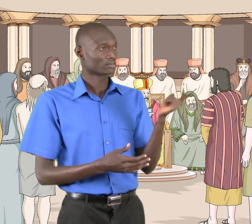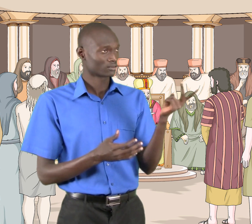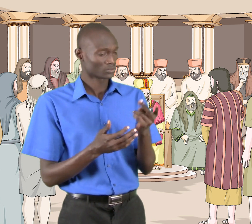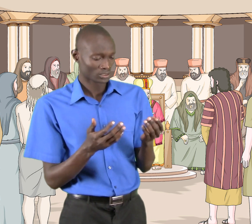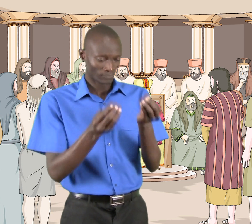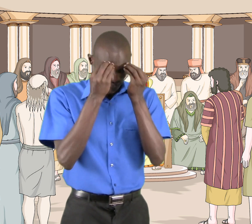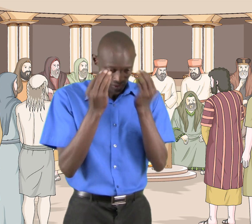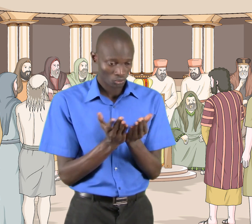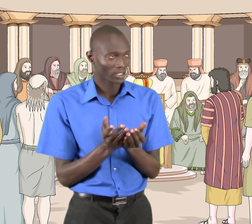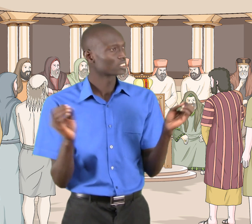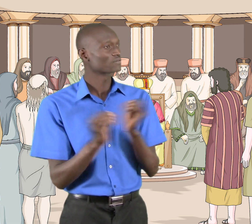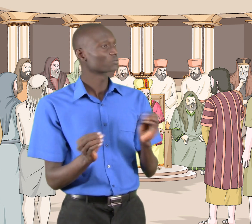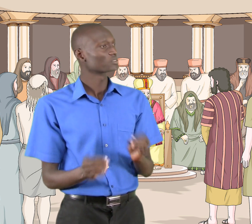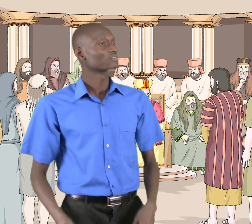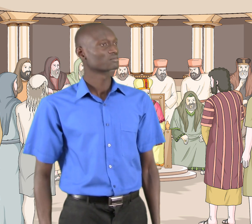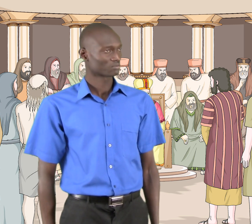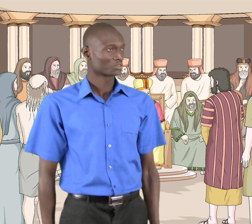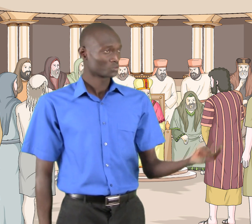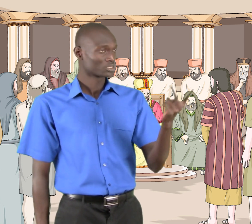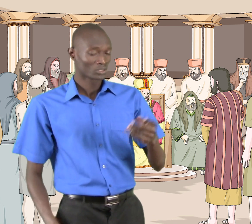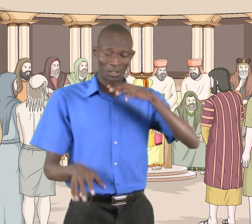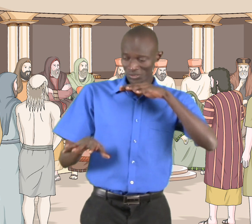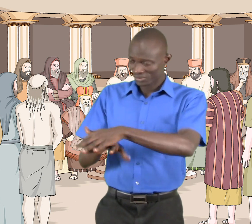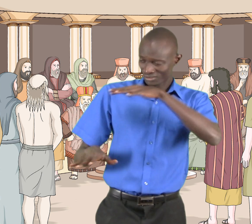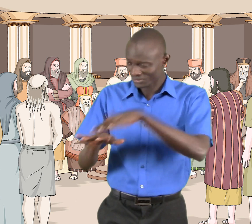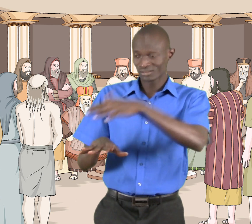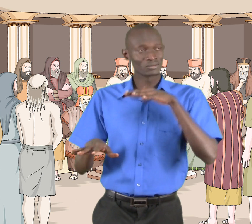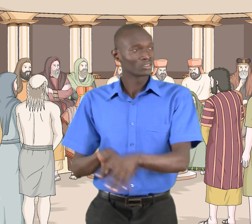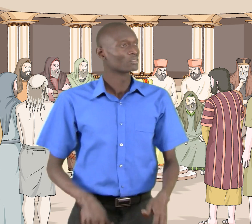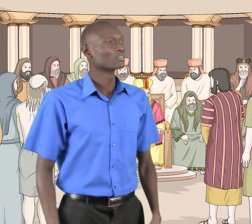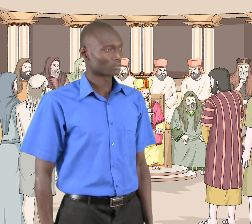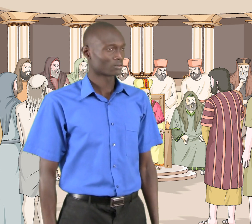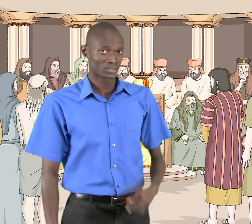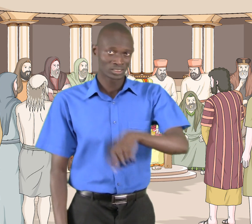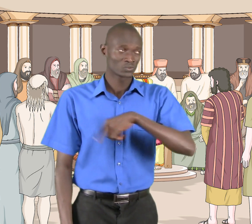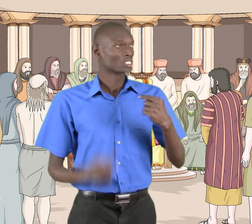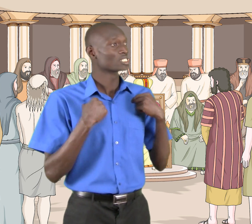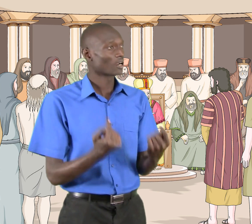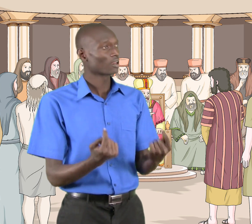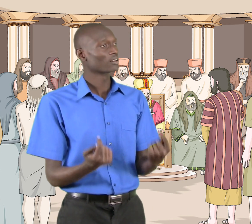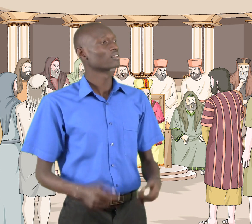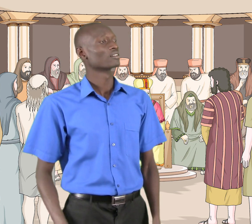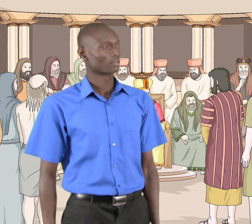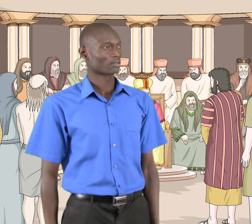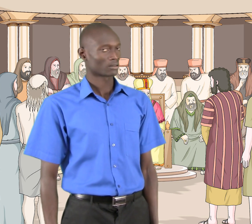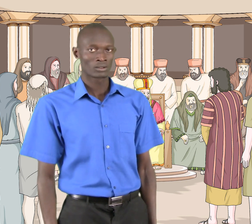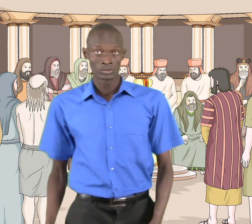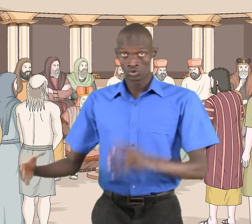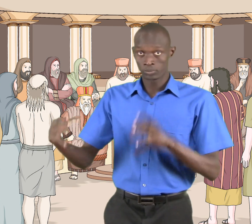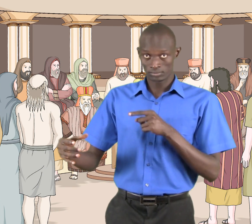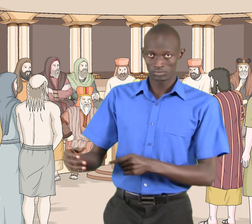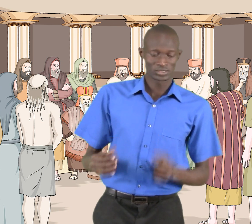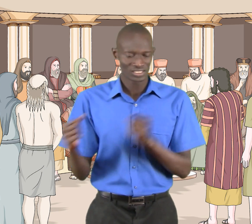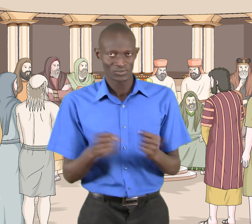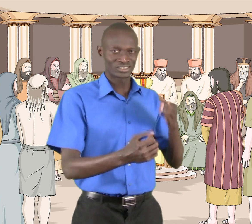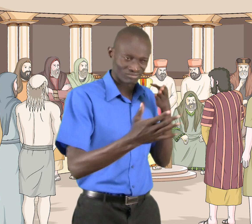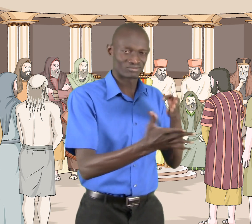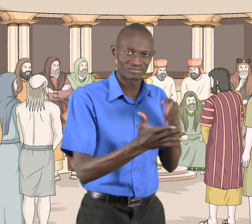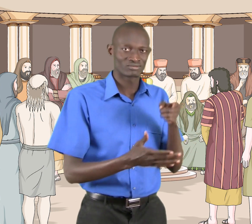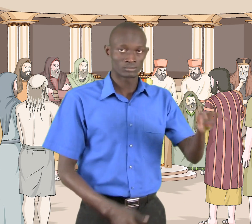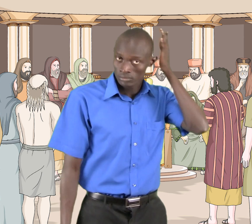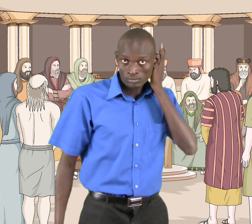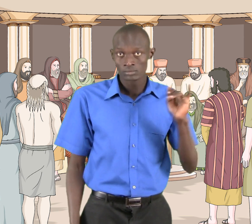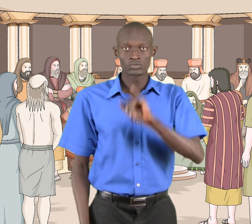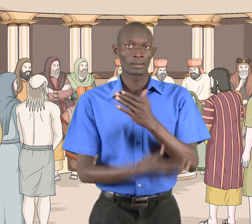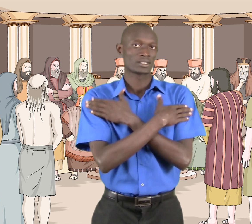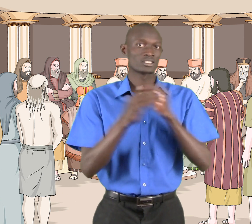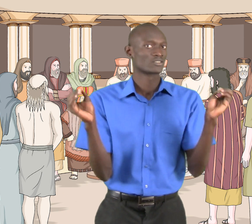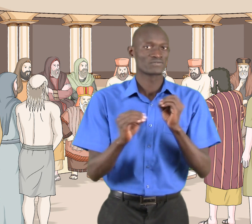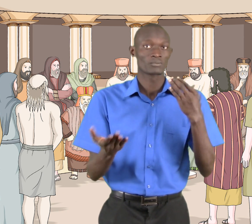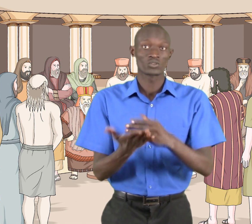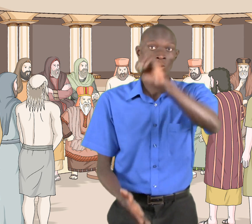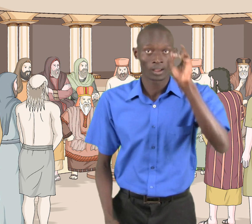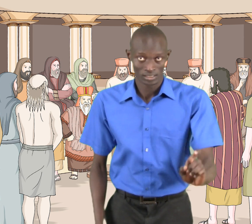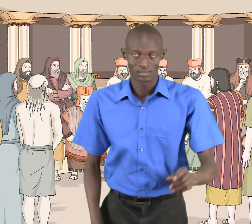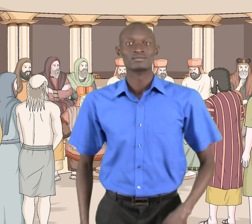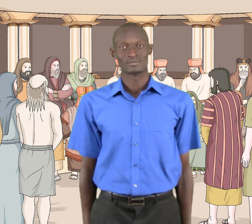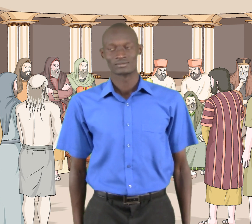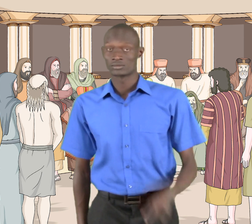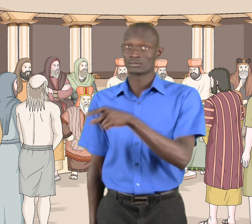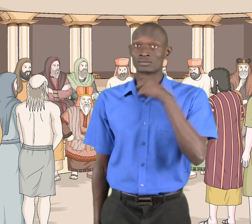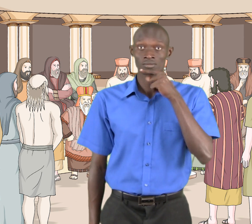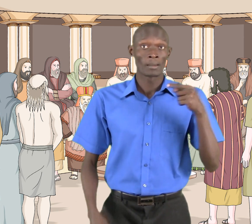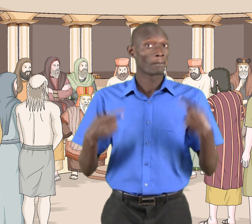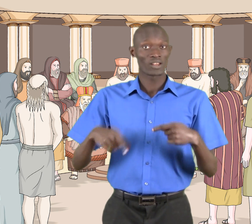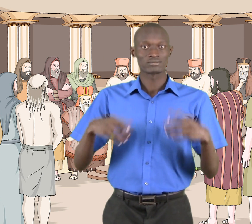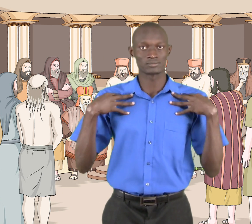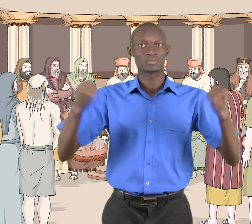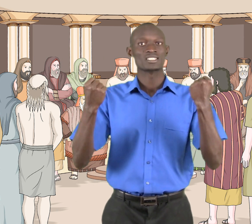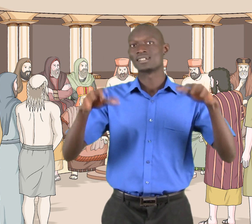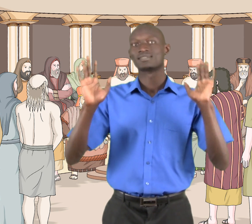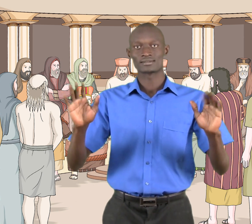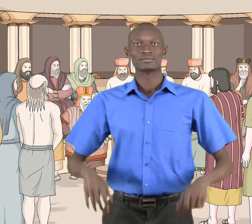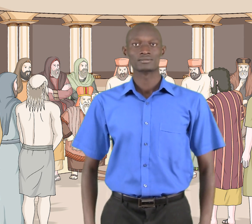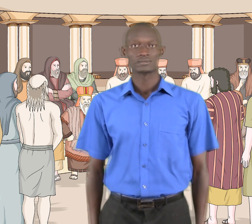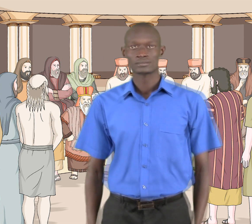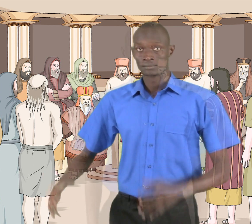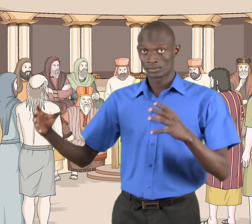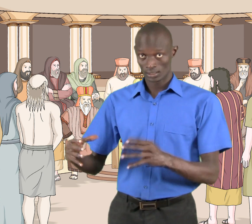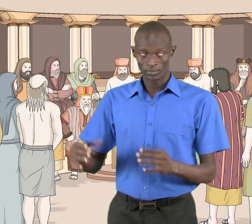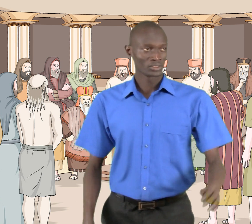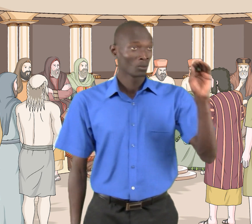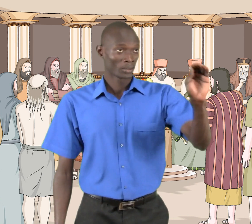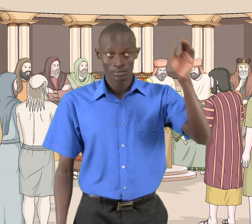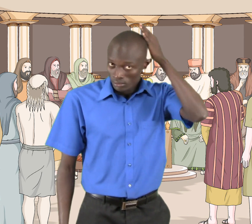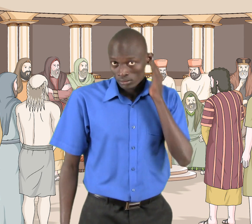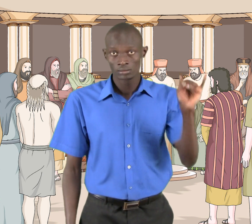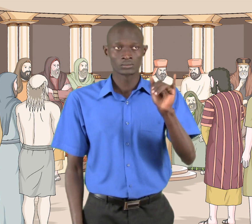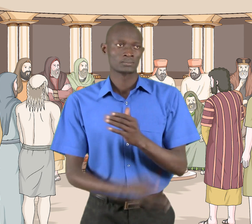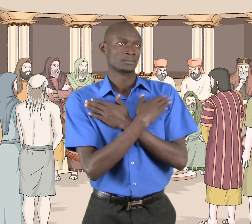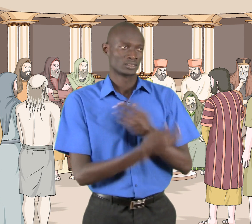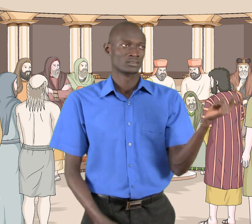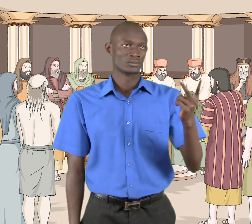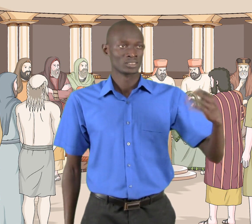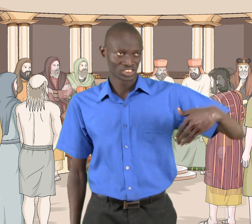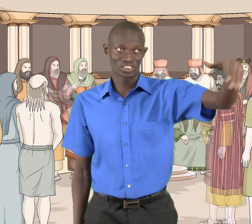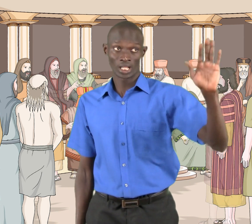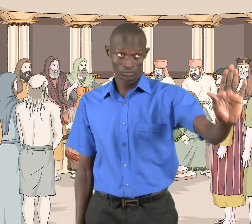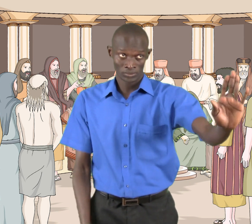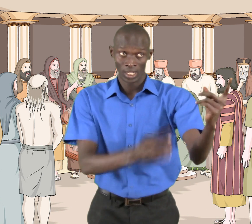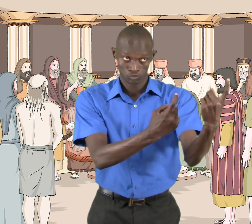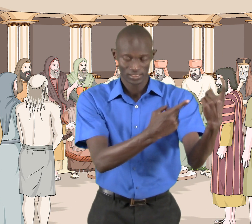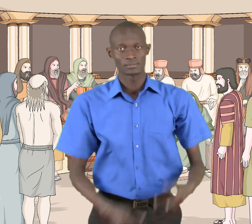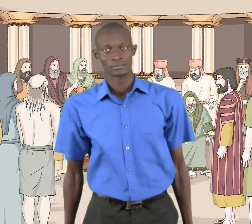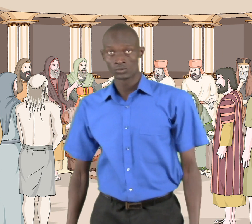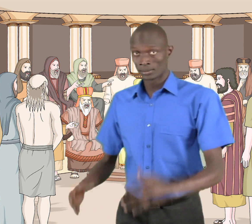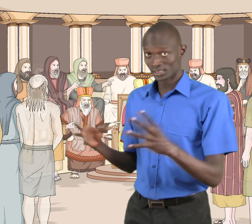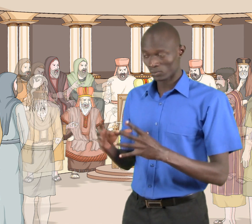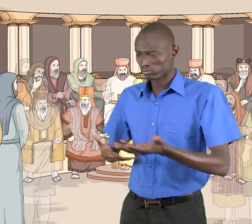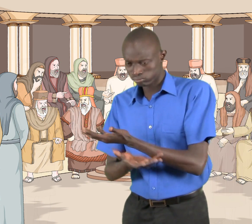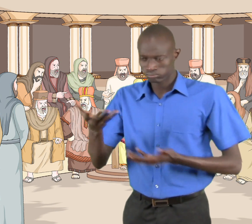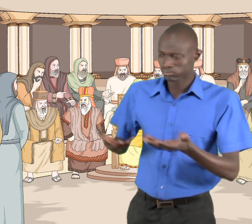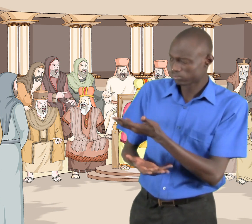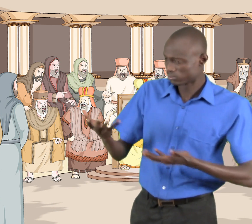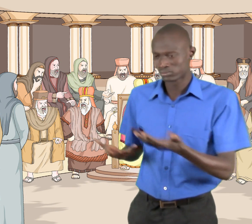And seeing the man who had been healed standing there with them, they had nothing to say in response.